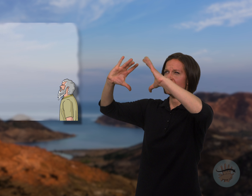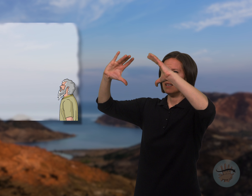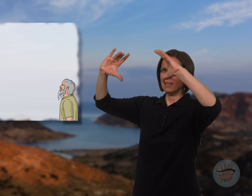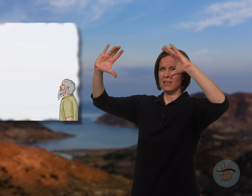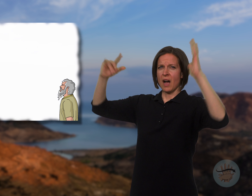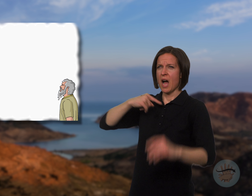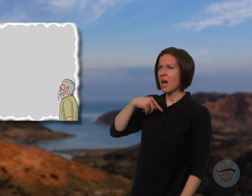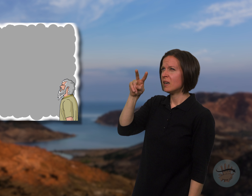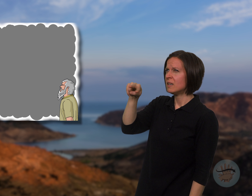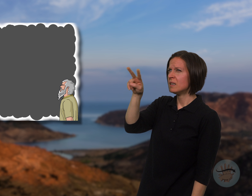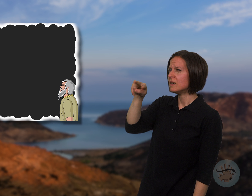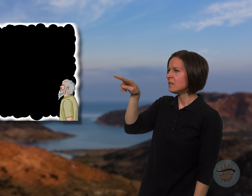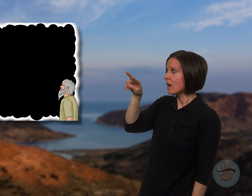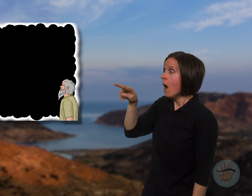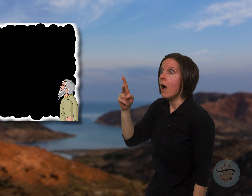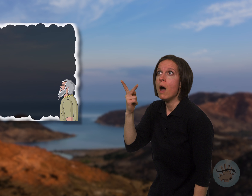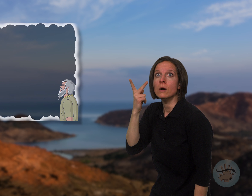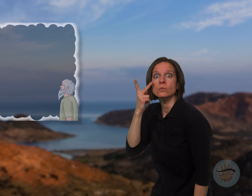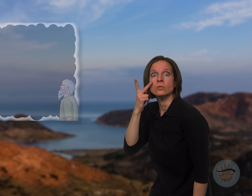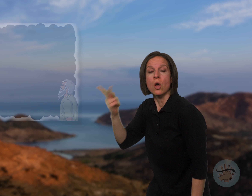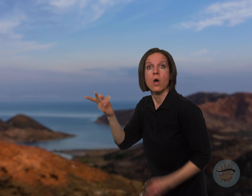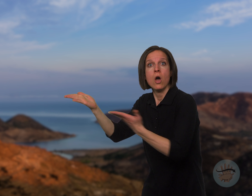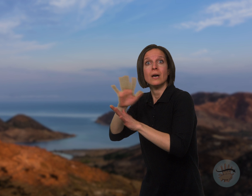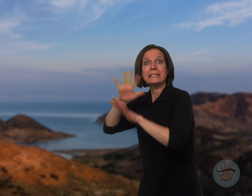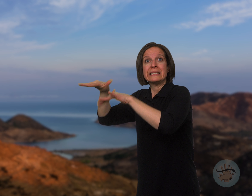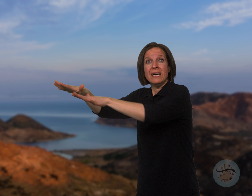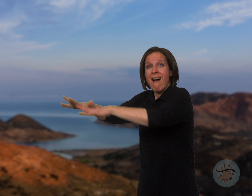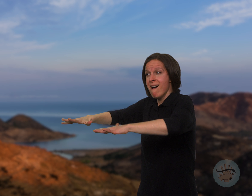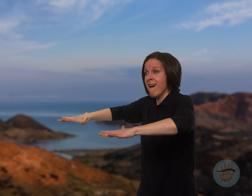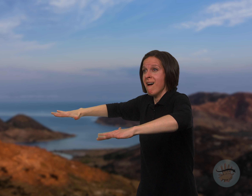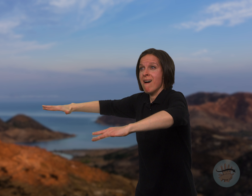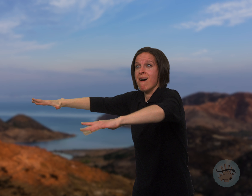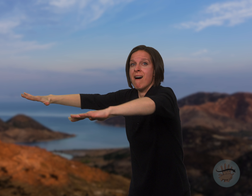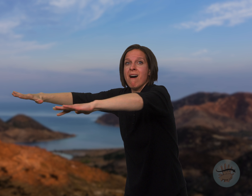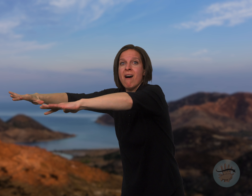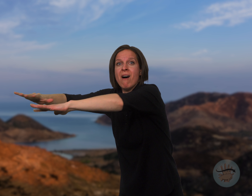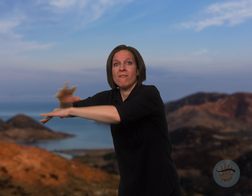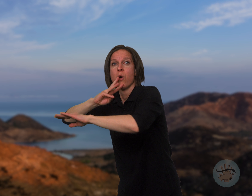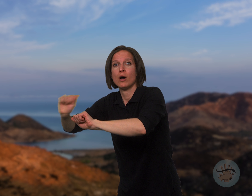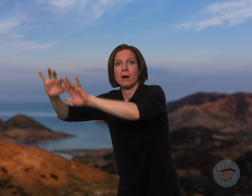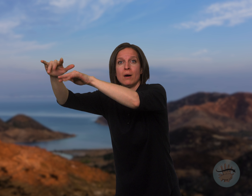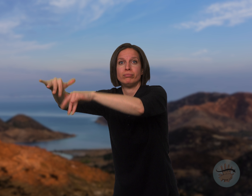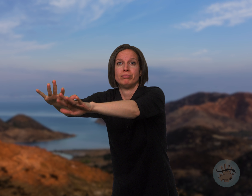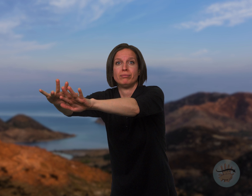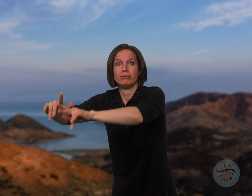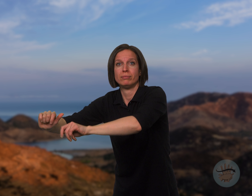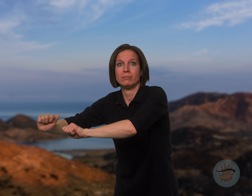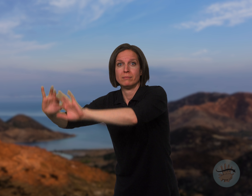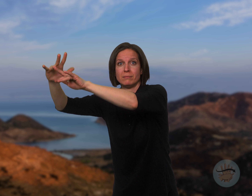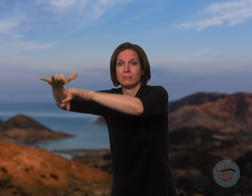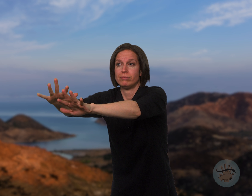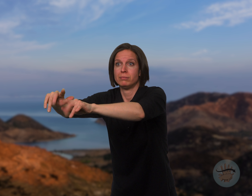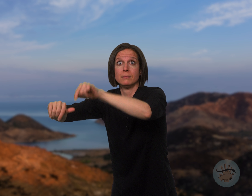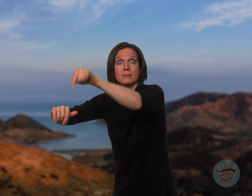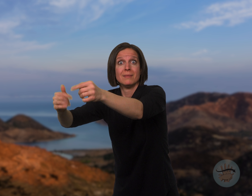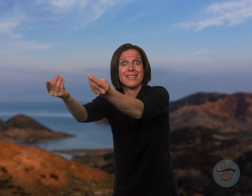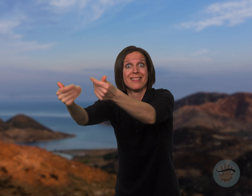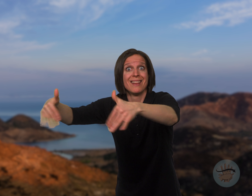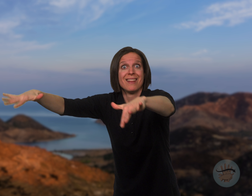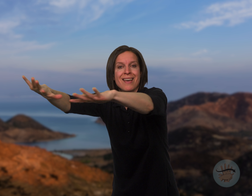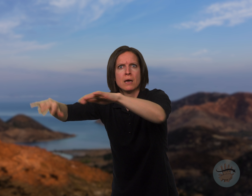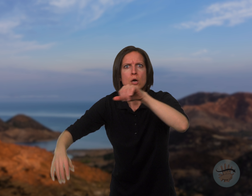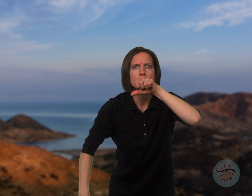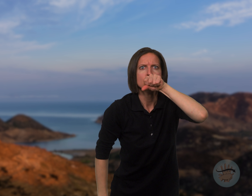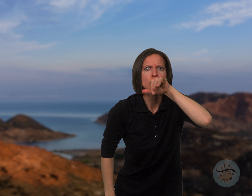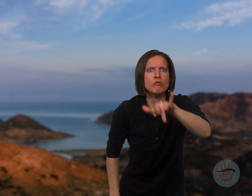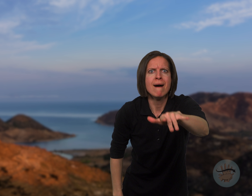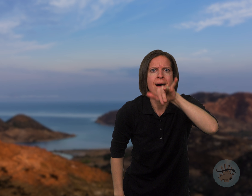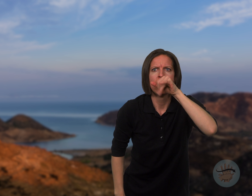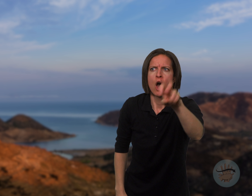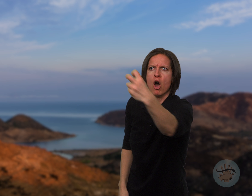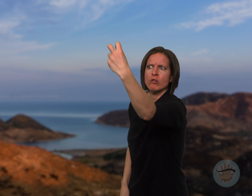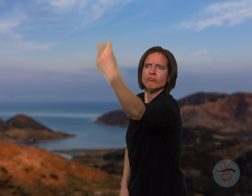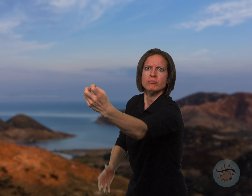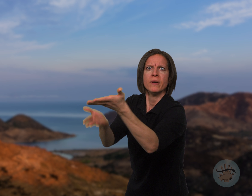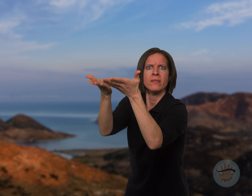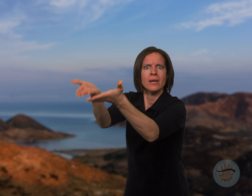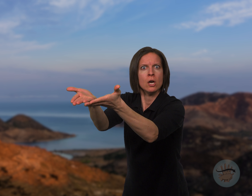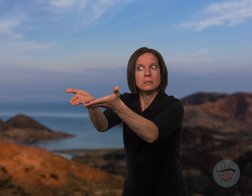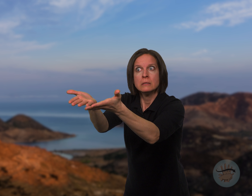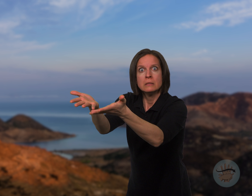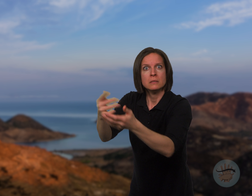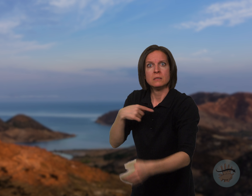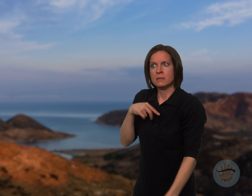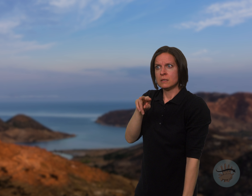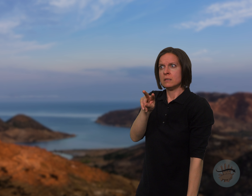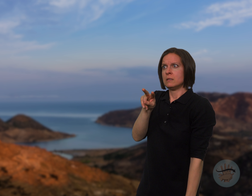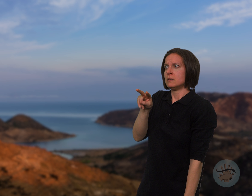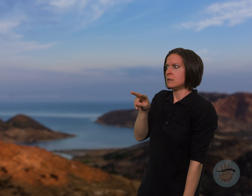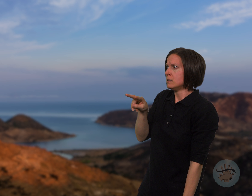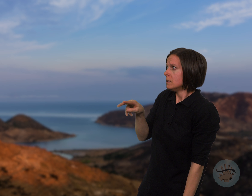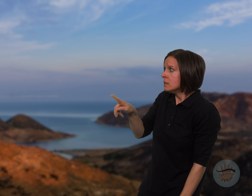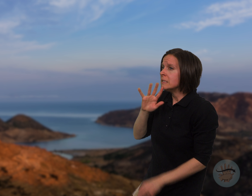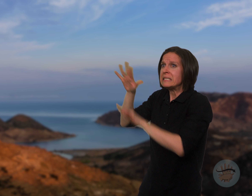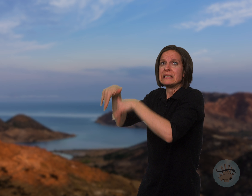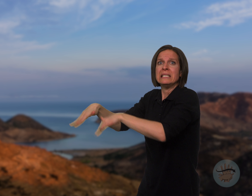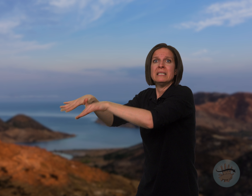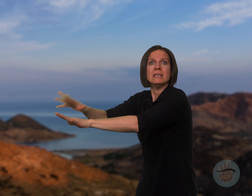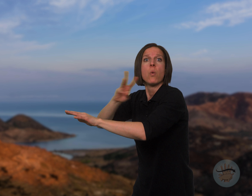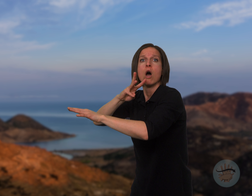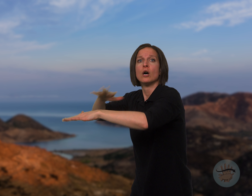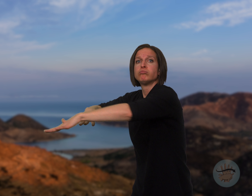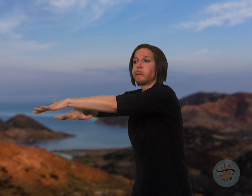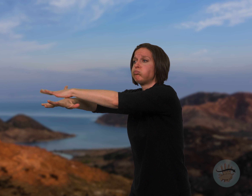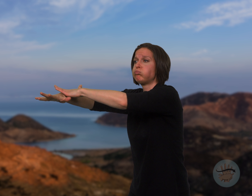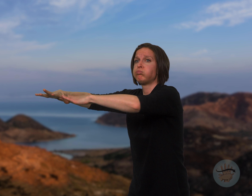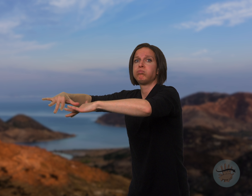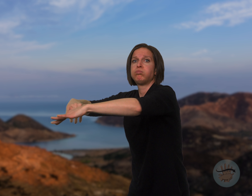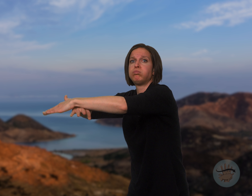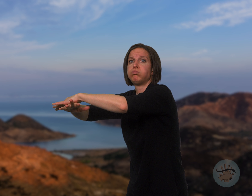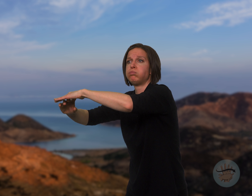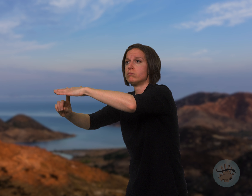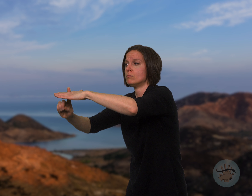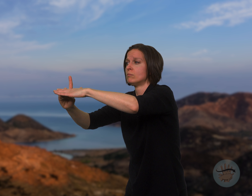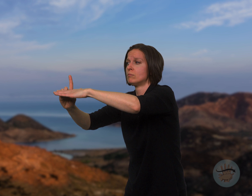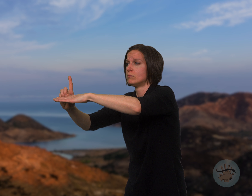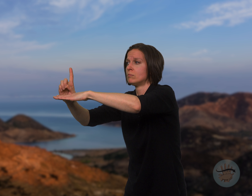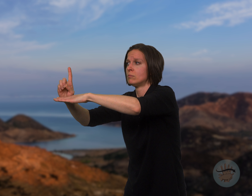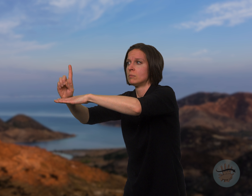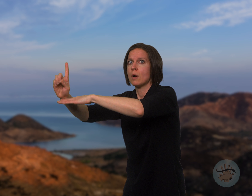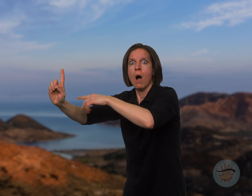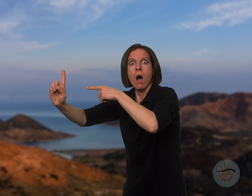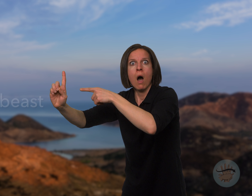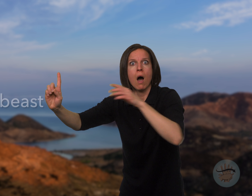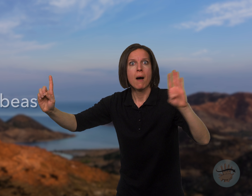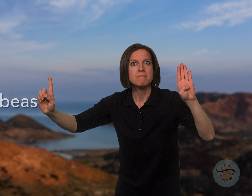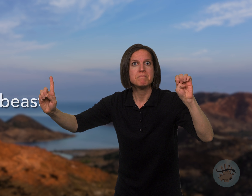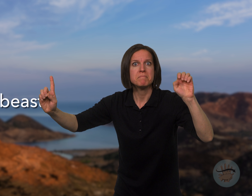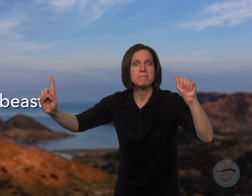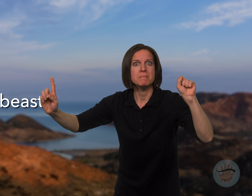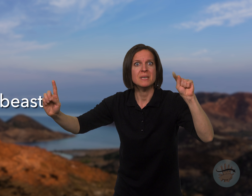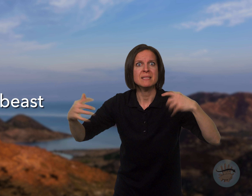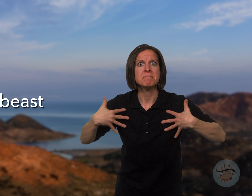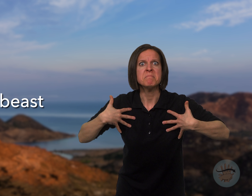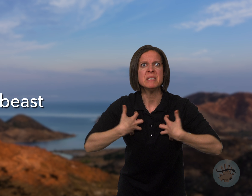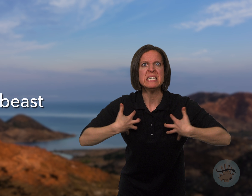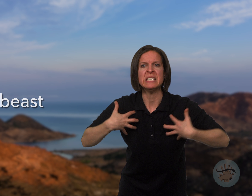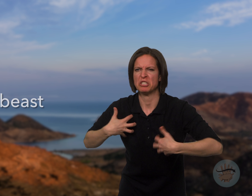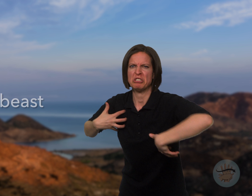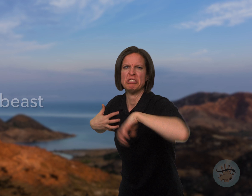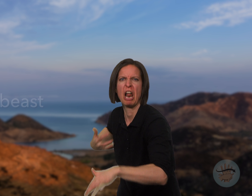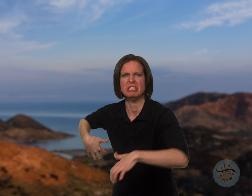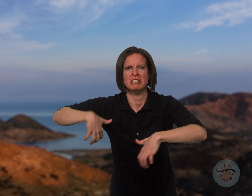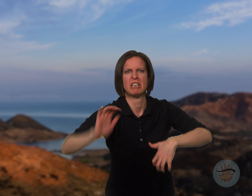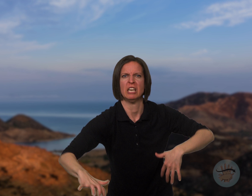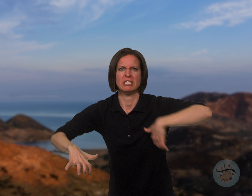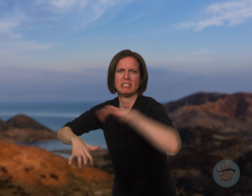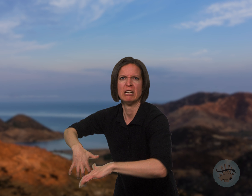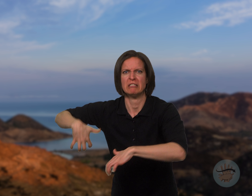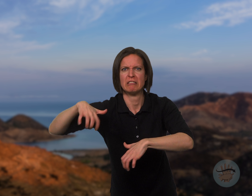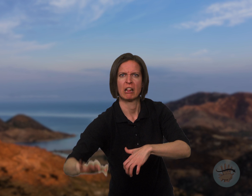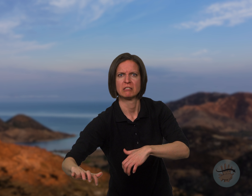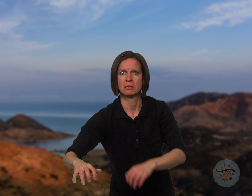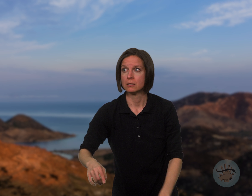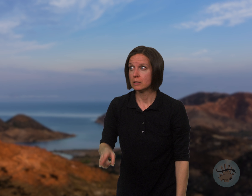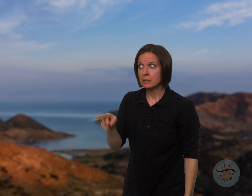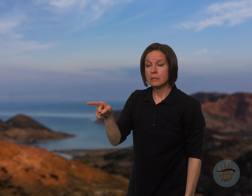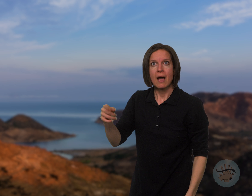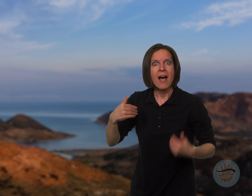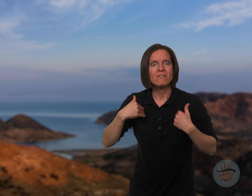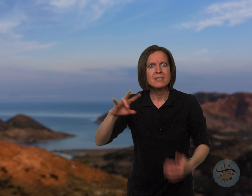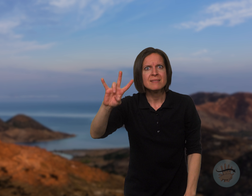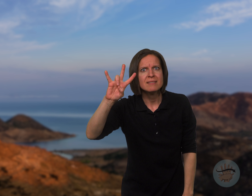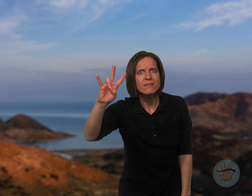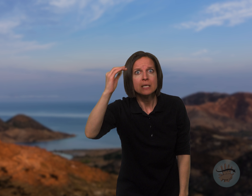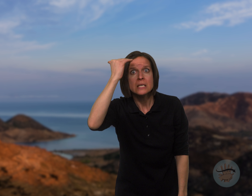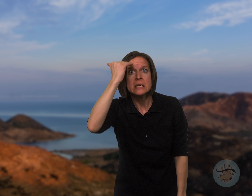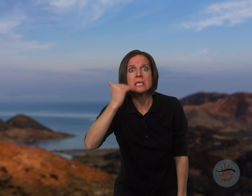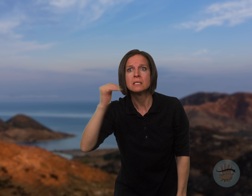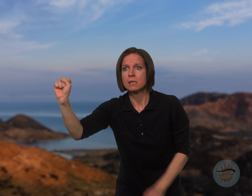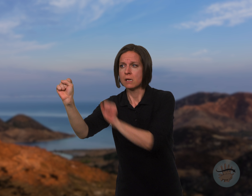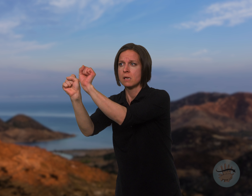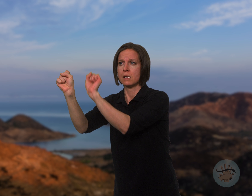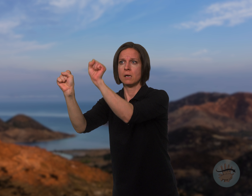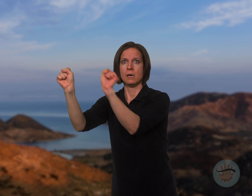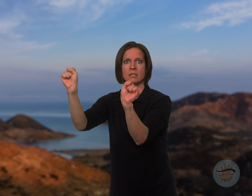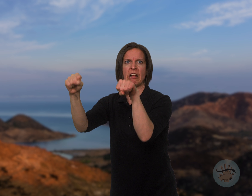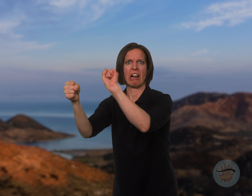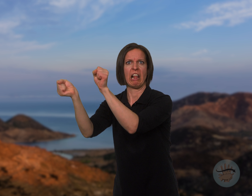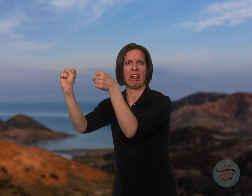Then I saw a beast with ten horns and seven heads rising out of the sea.